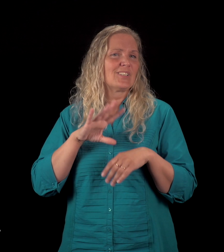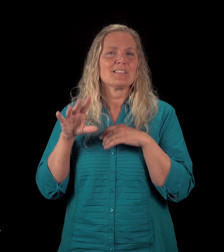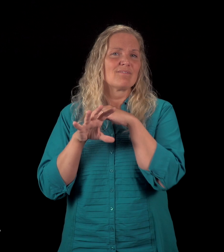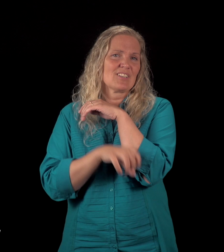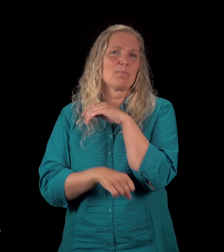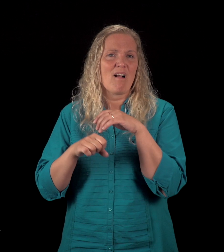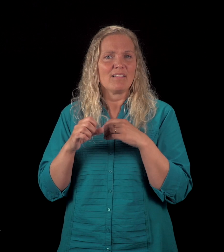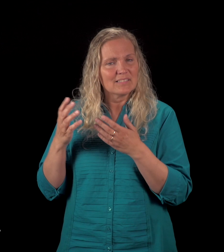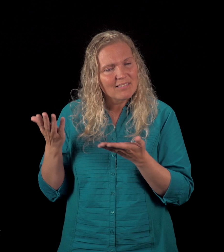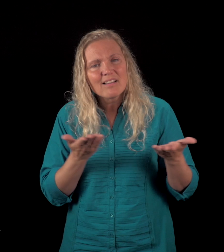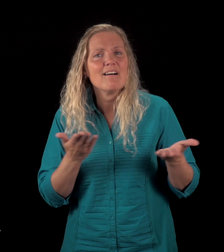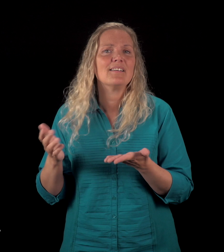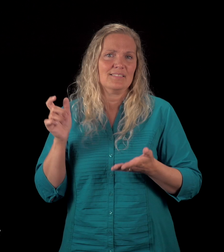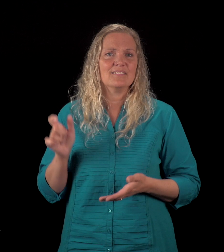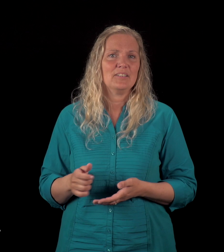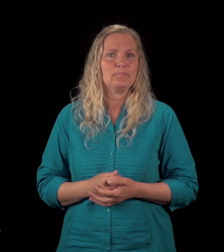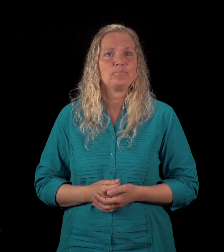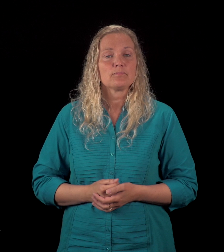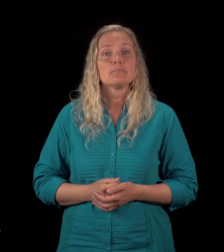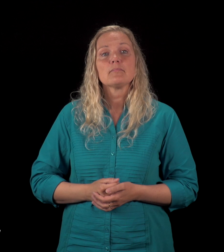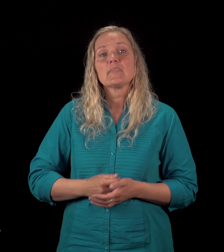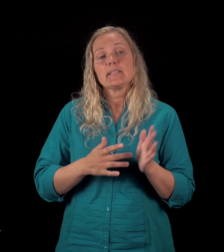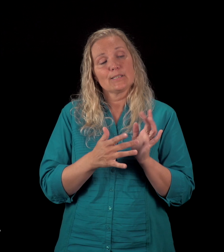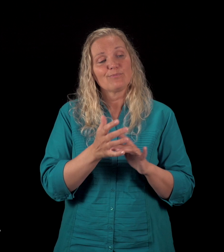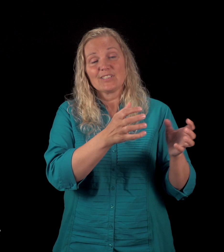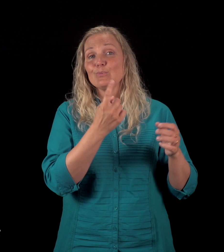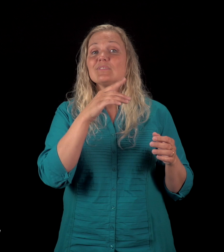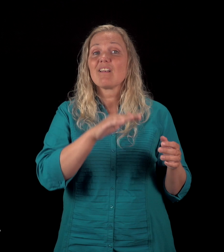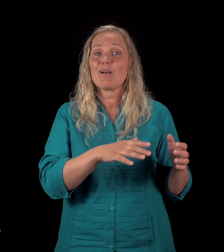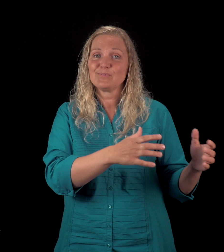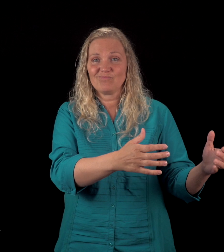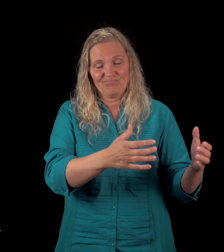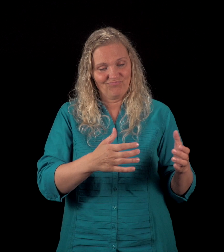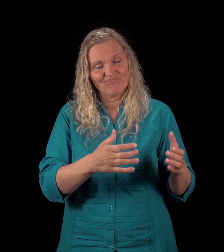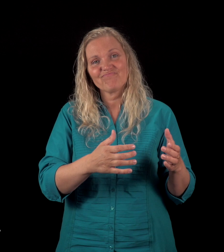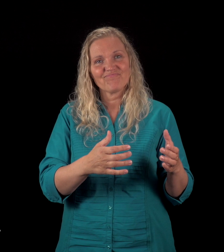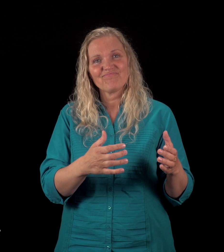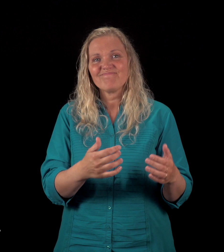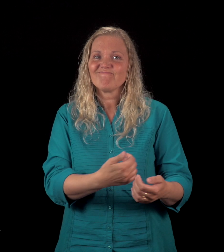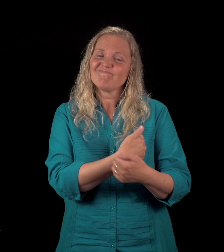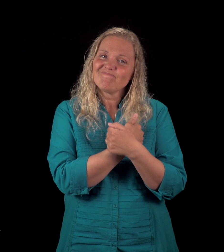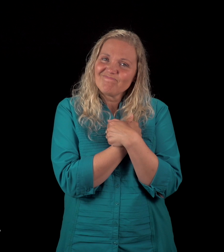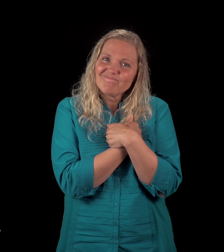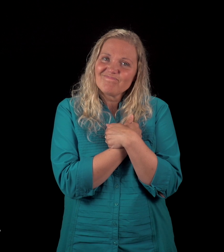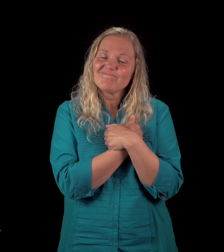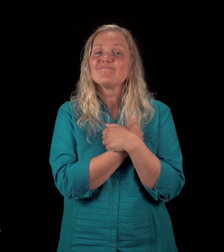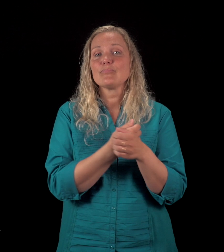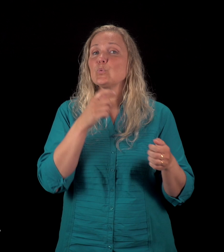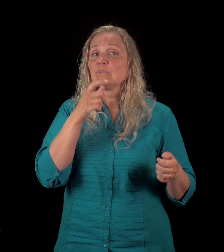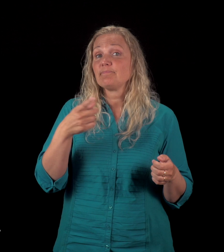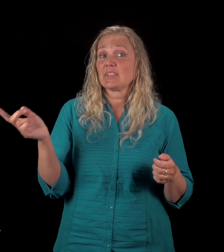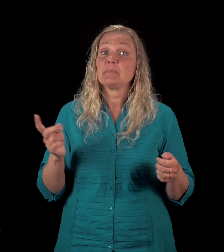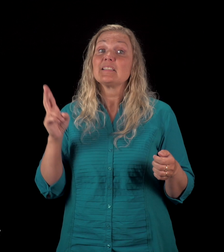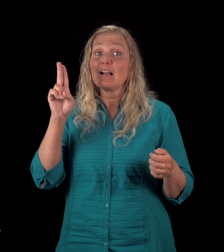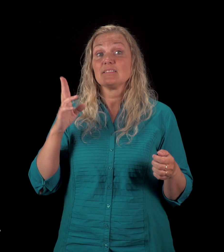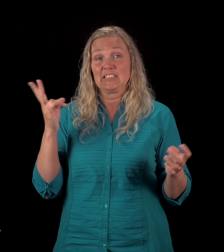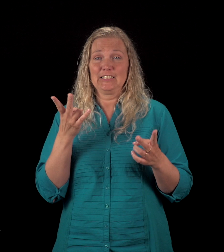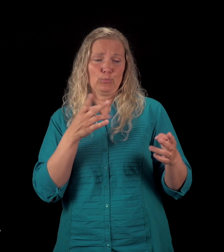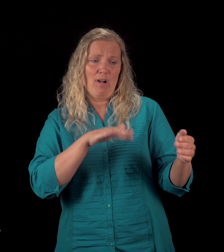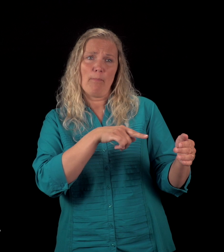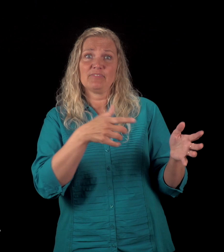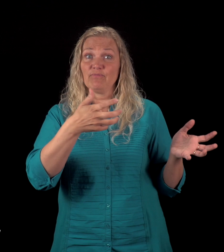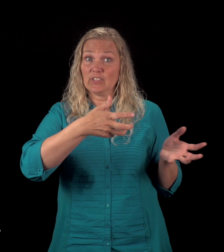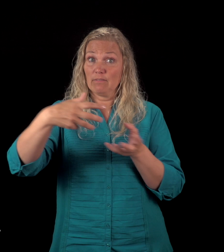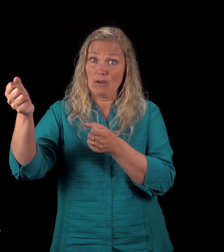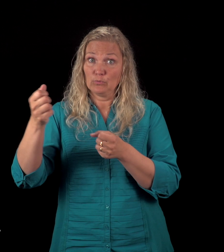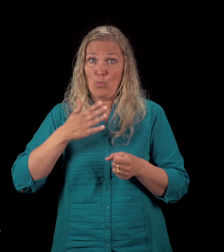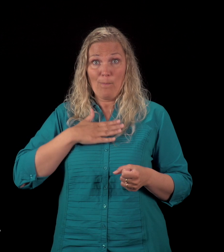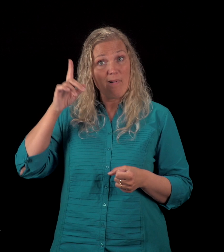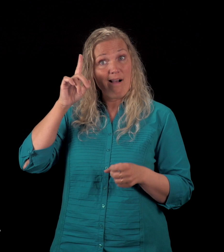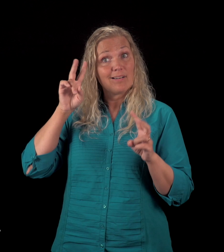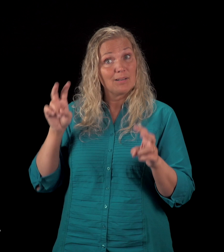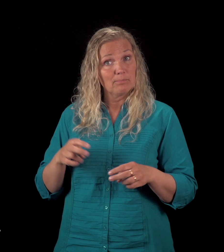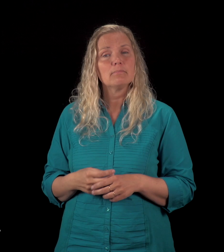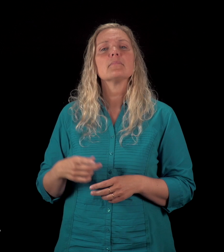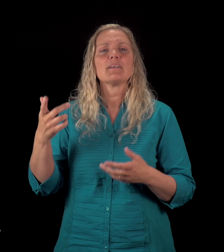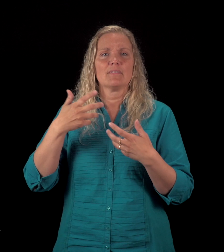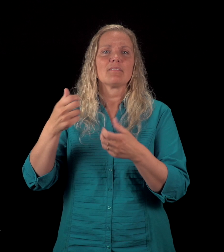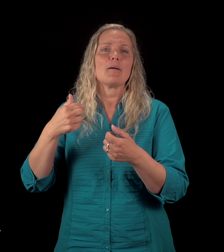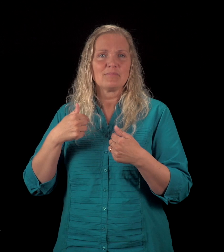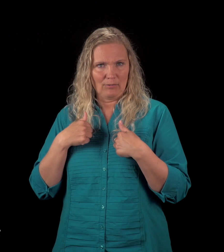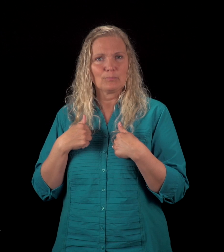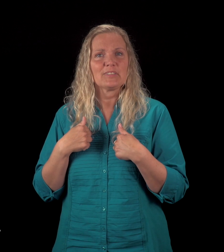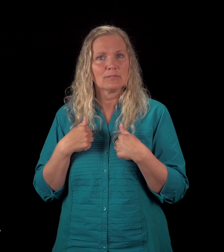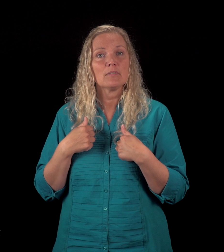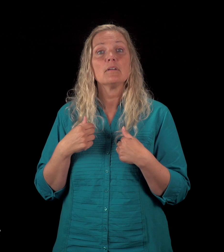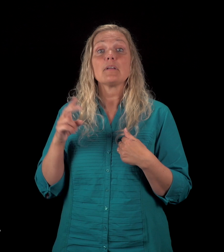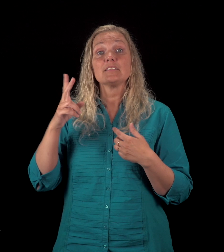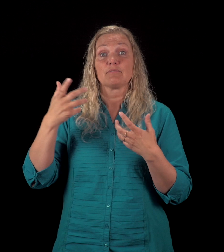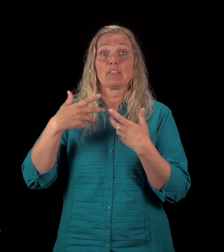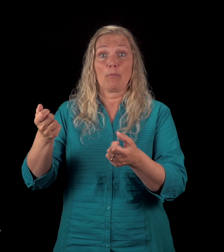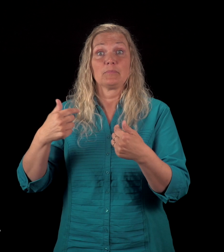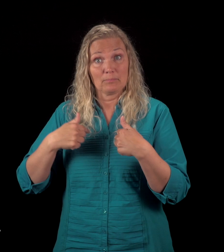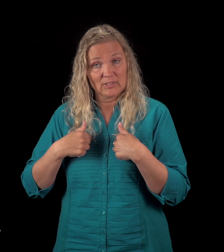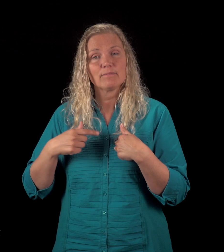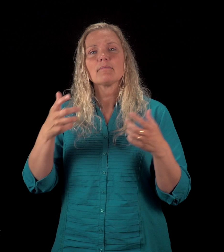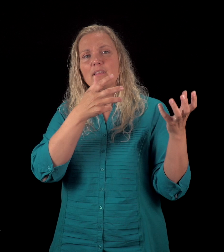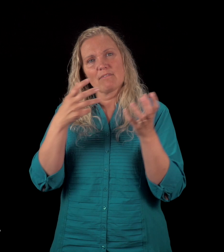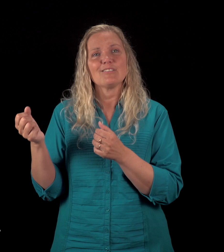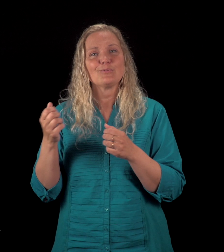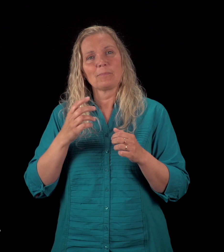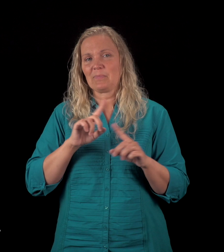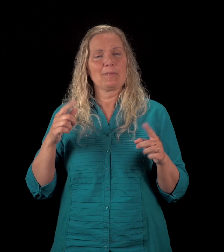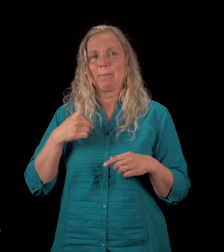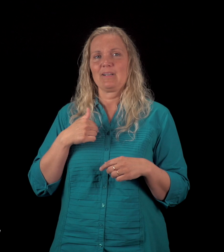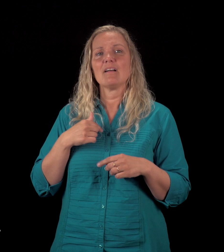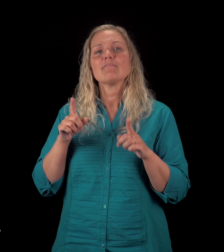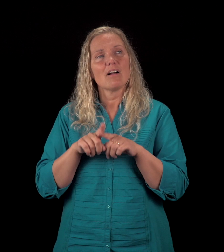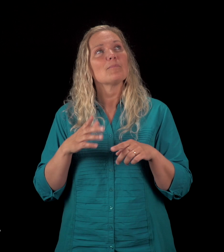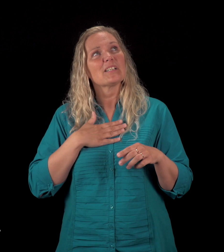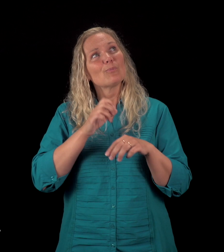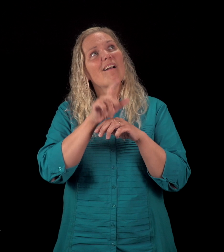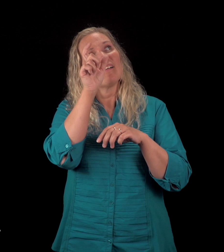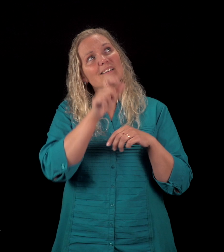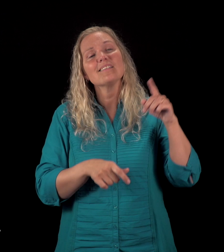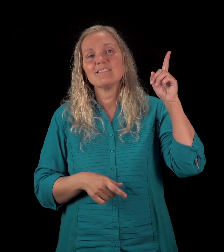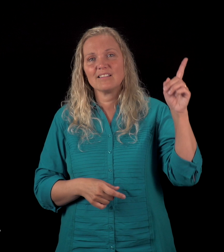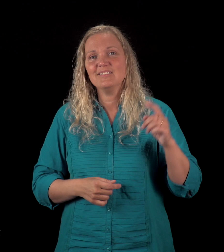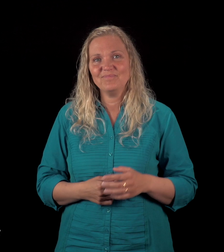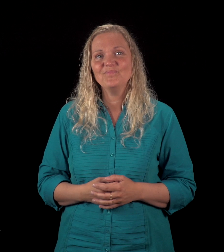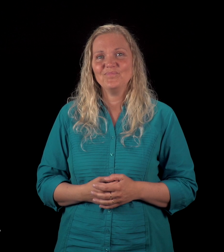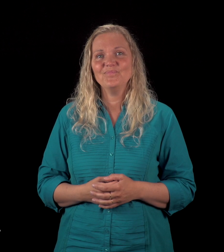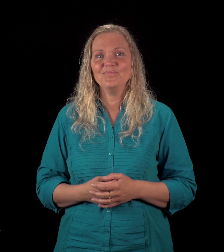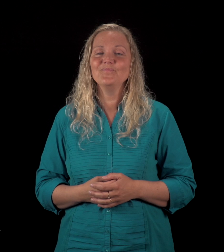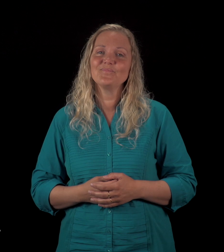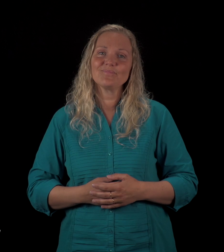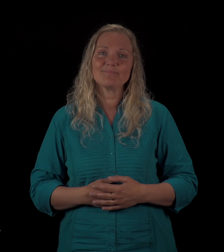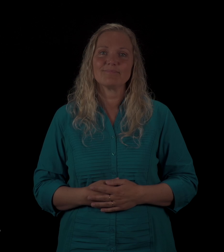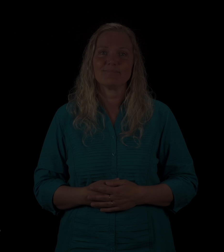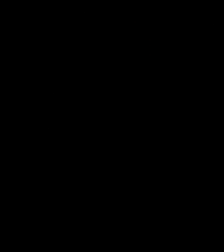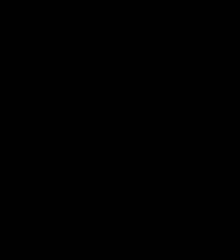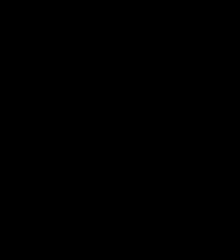Taking the child in His arms, He said to them, “Whoever welcomes one of these little children in My name welcomes Me, and whoever welcomes Me welcomes not only Me, but the One who sent Me.”